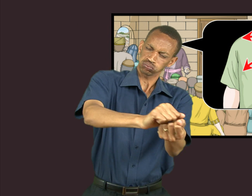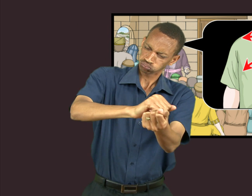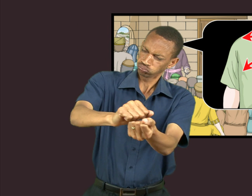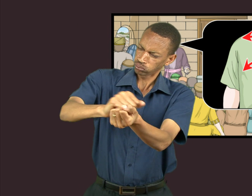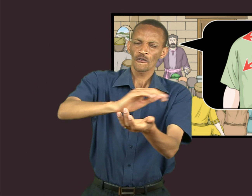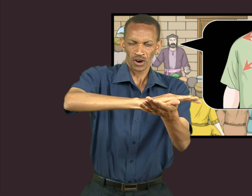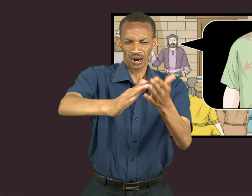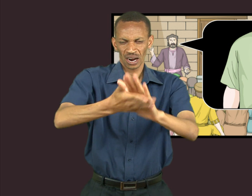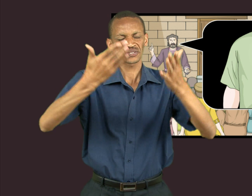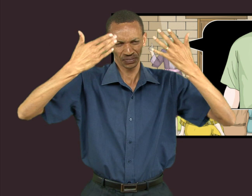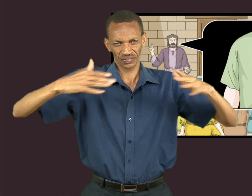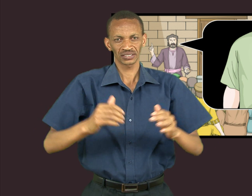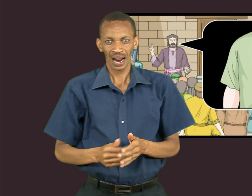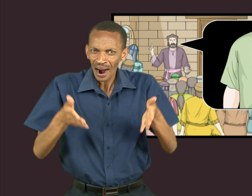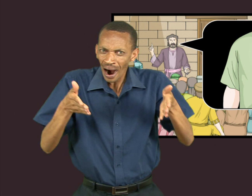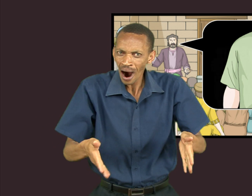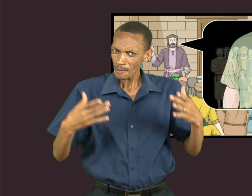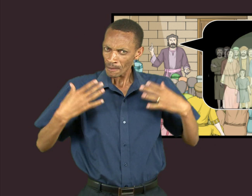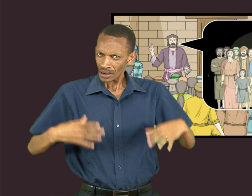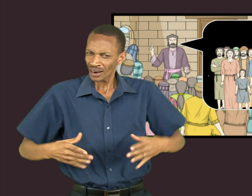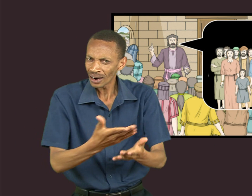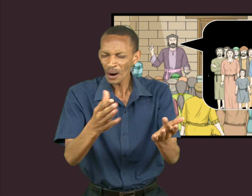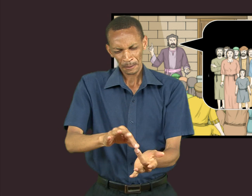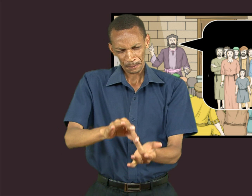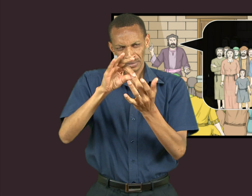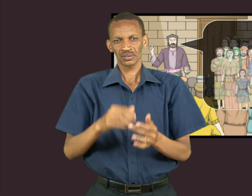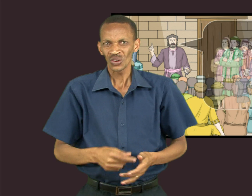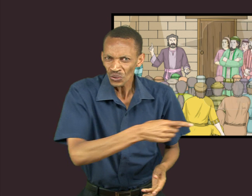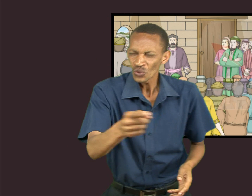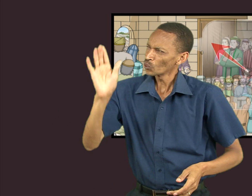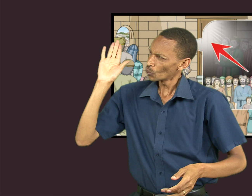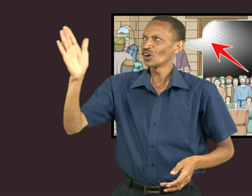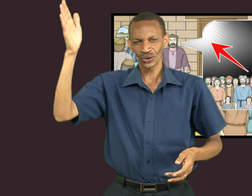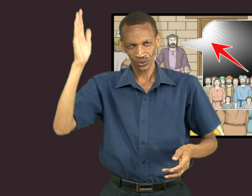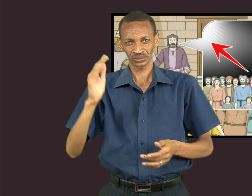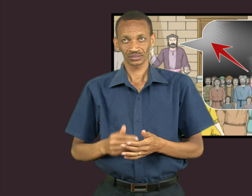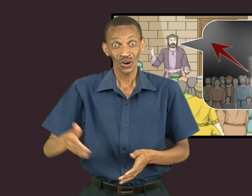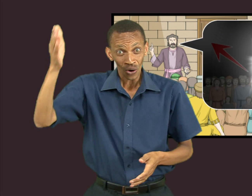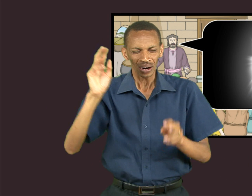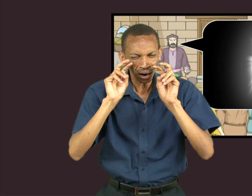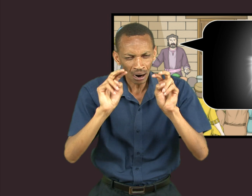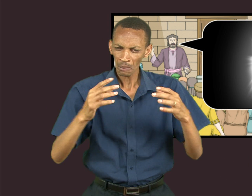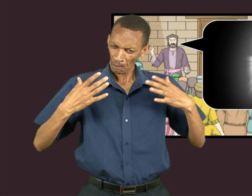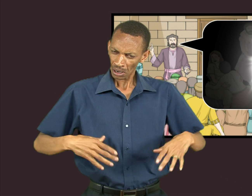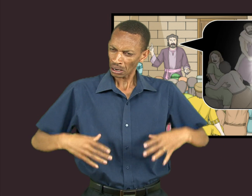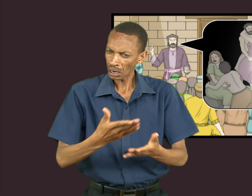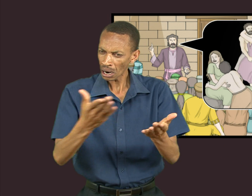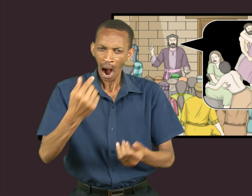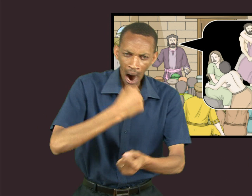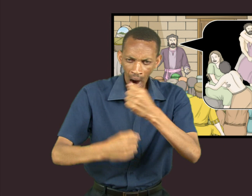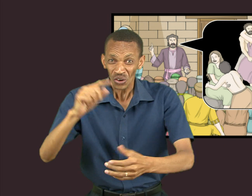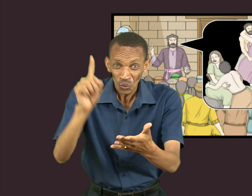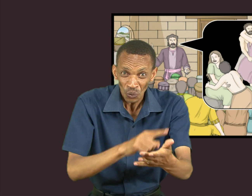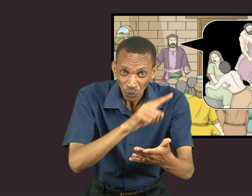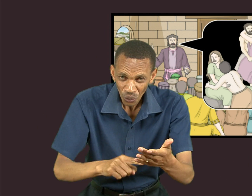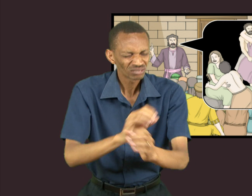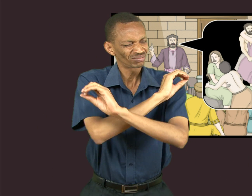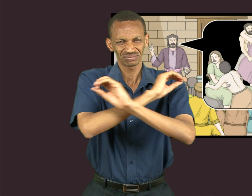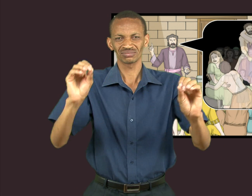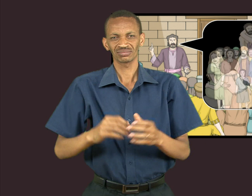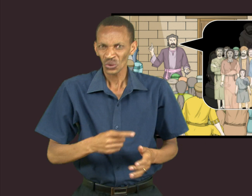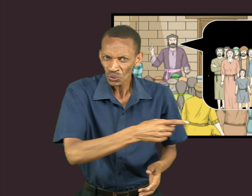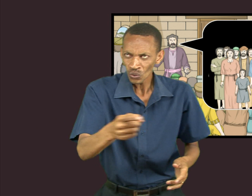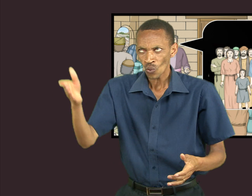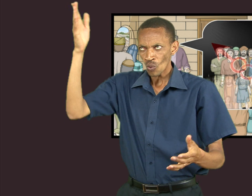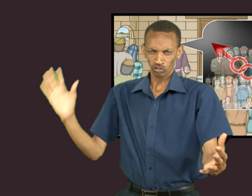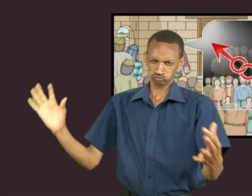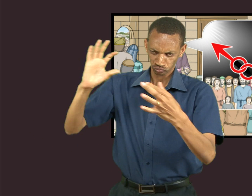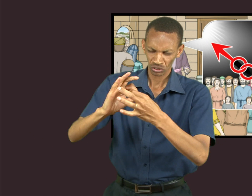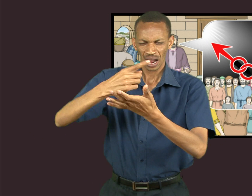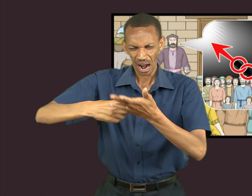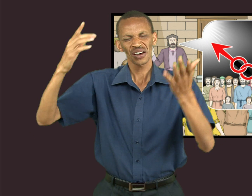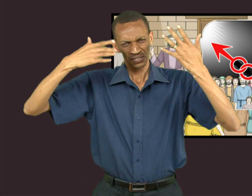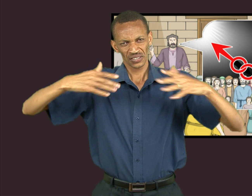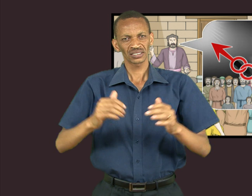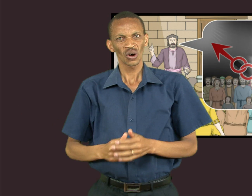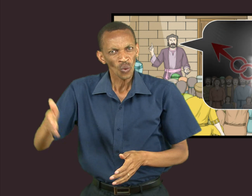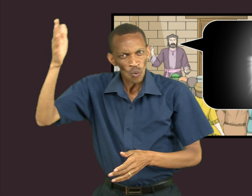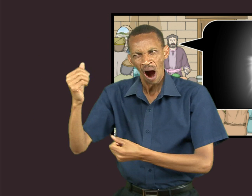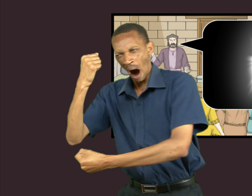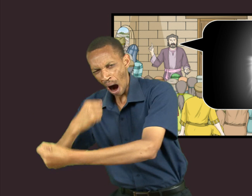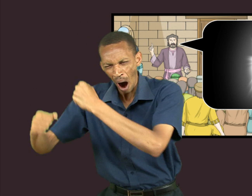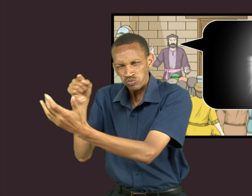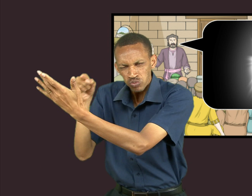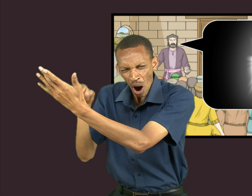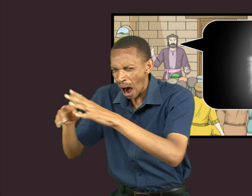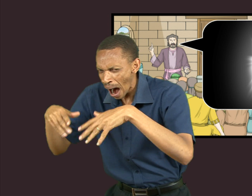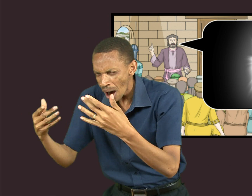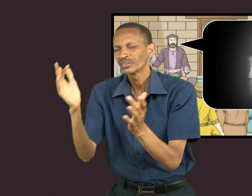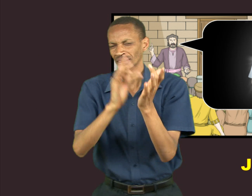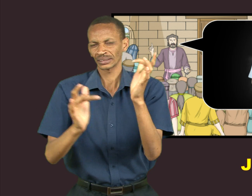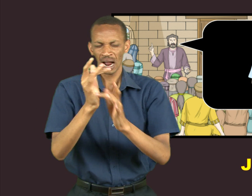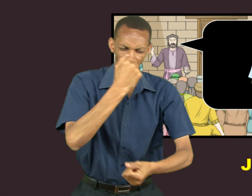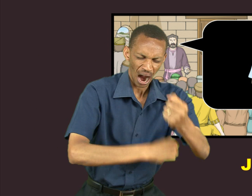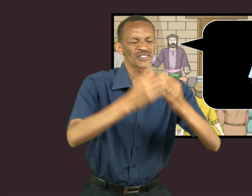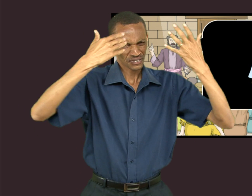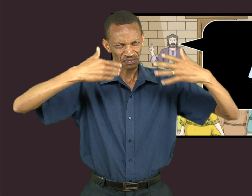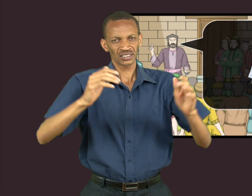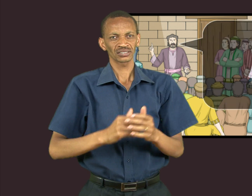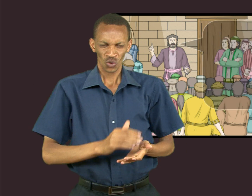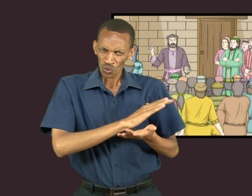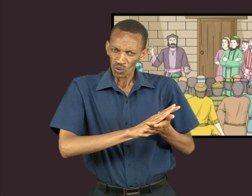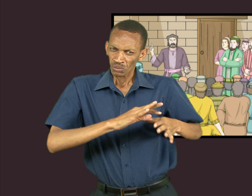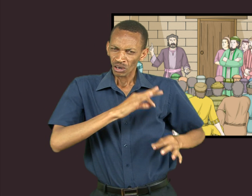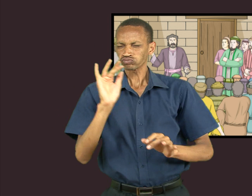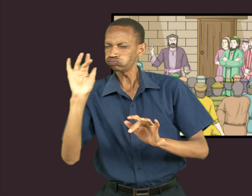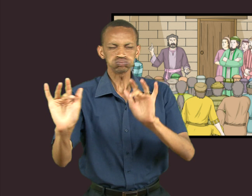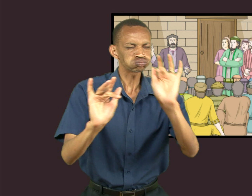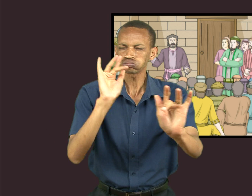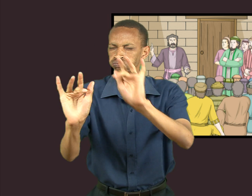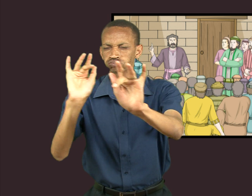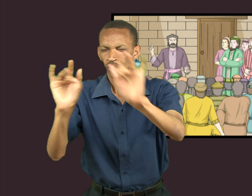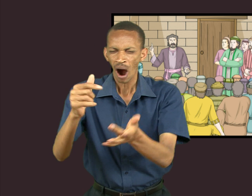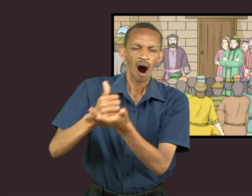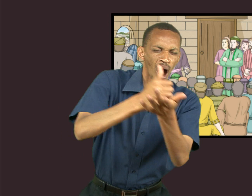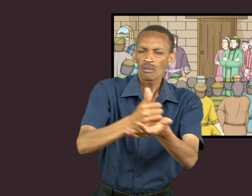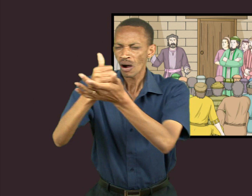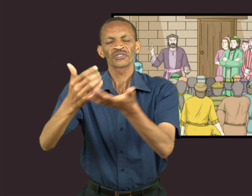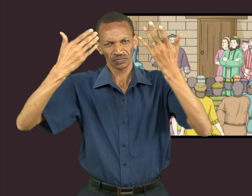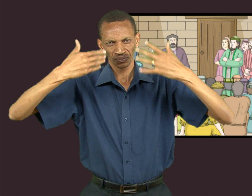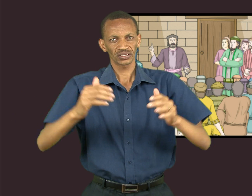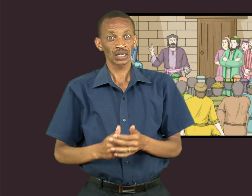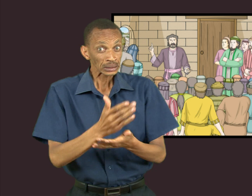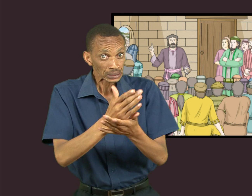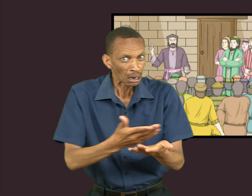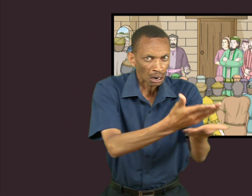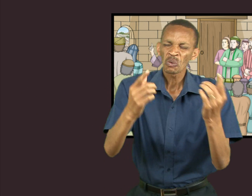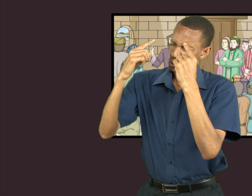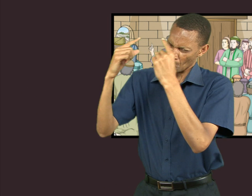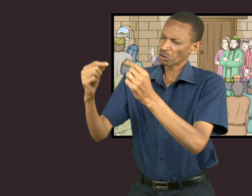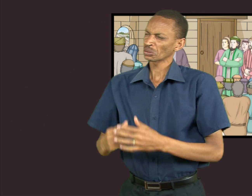But you were washed, you were sanctified, you were justified, in the name of the Lord Jesus Christ and by the Spirit of our God.